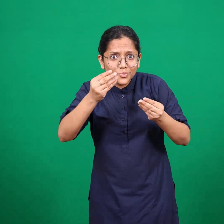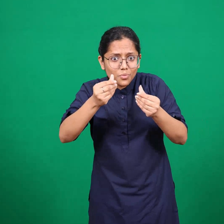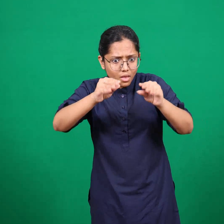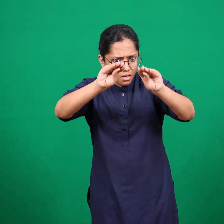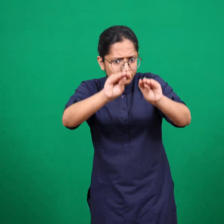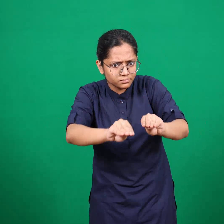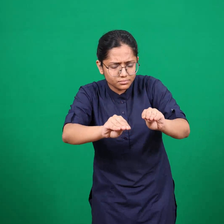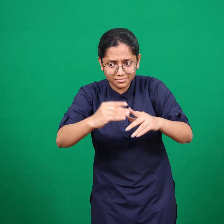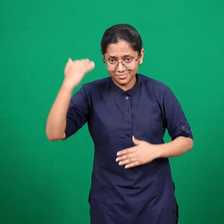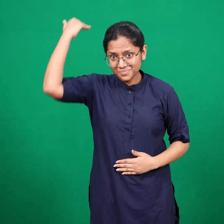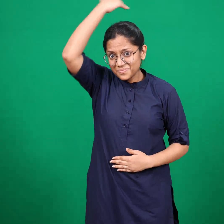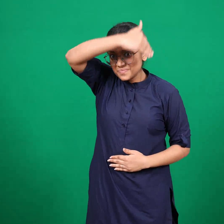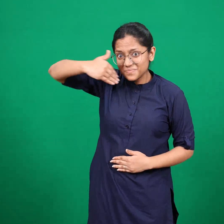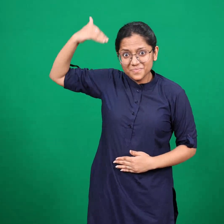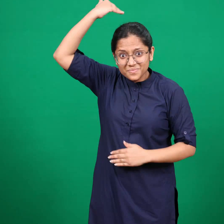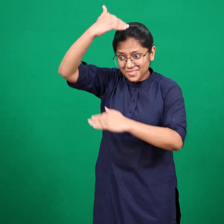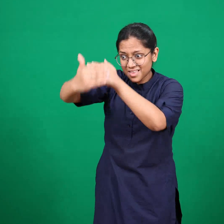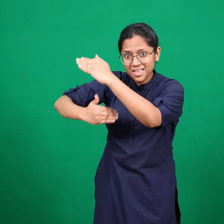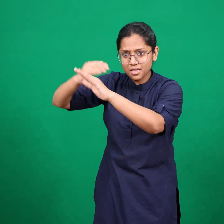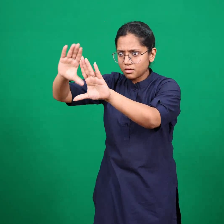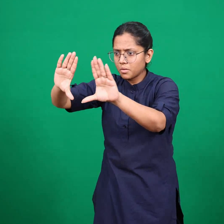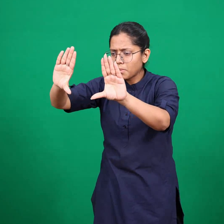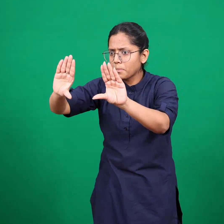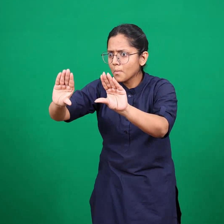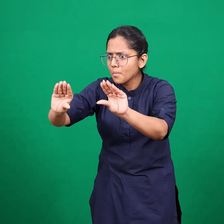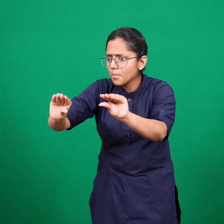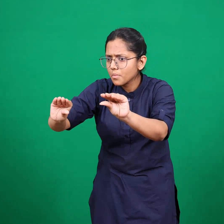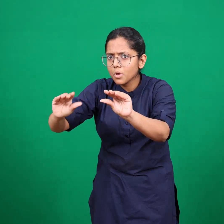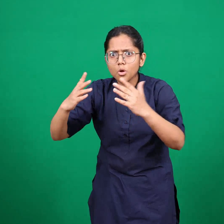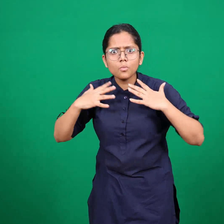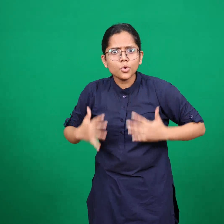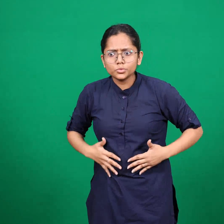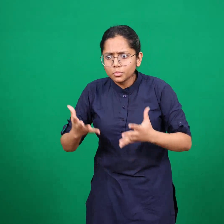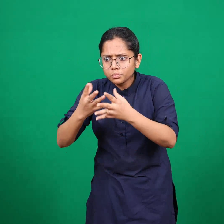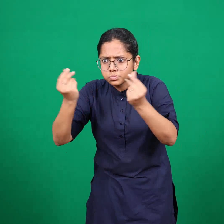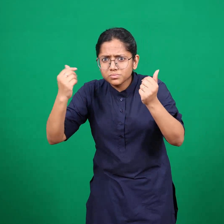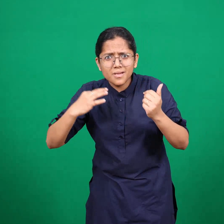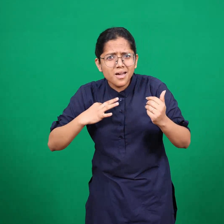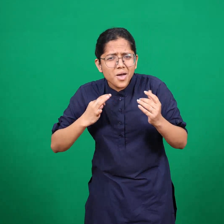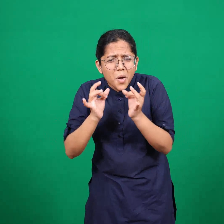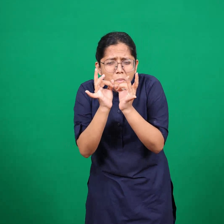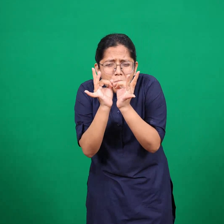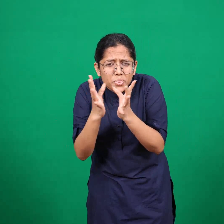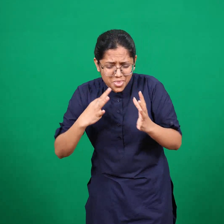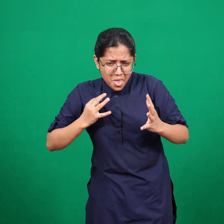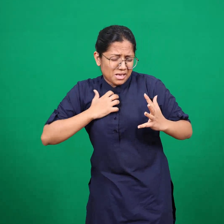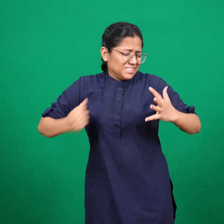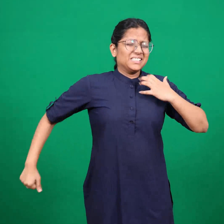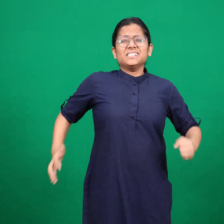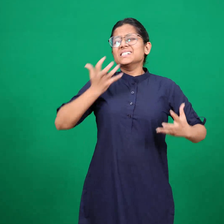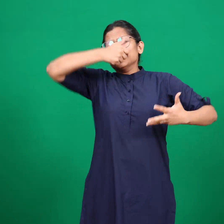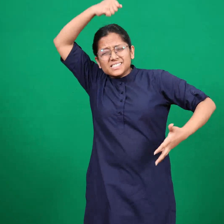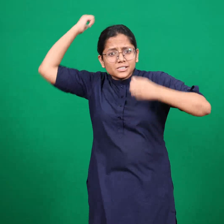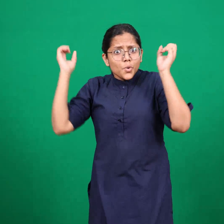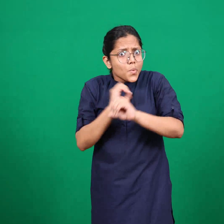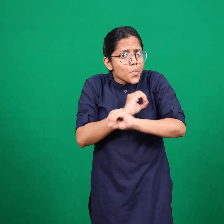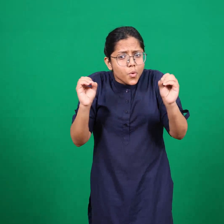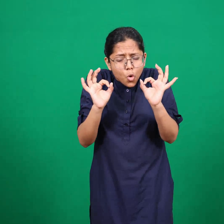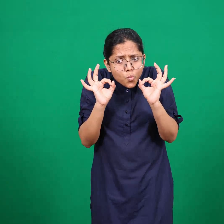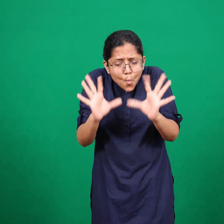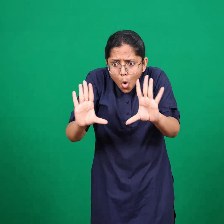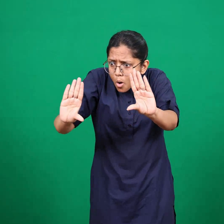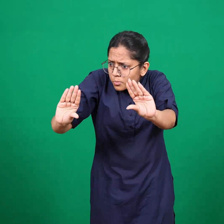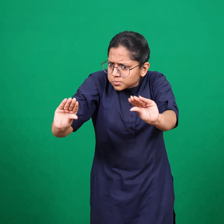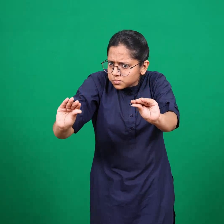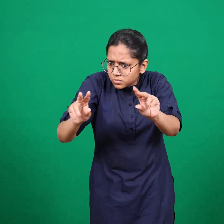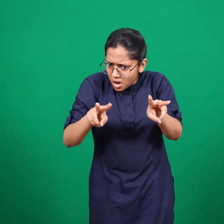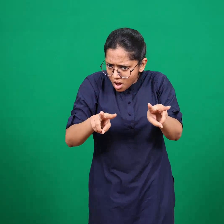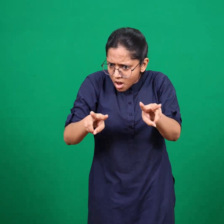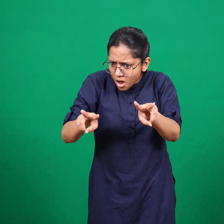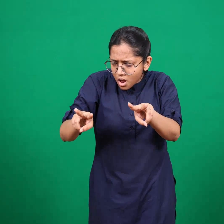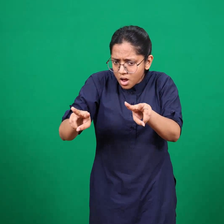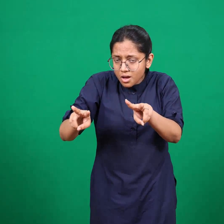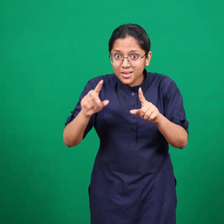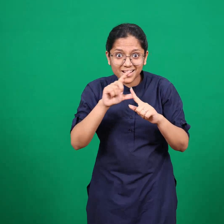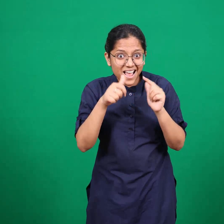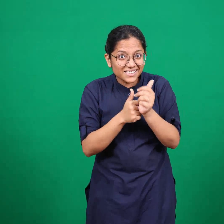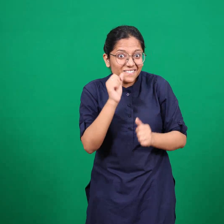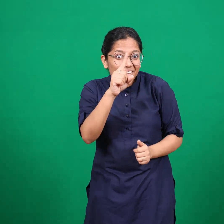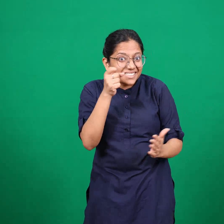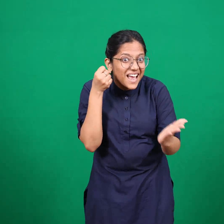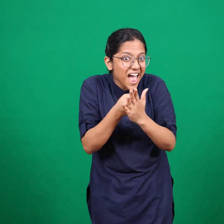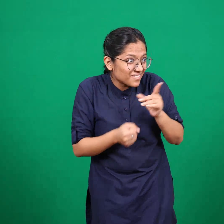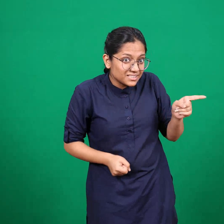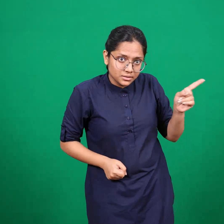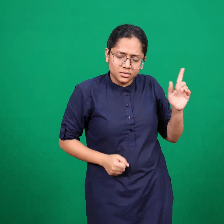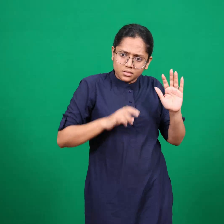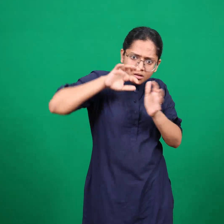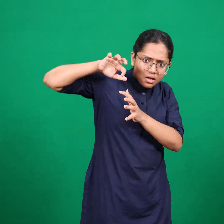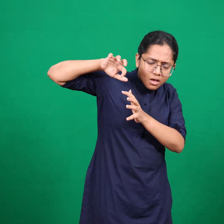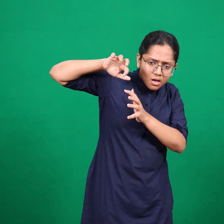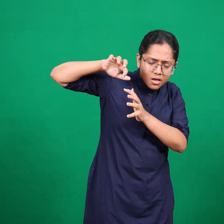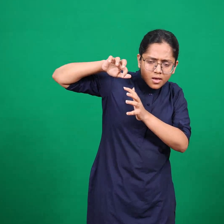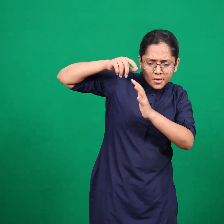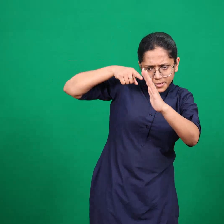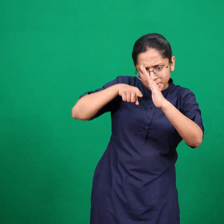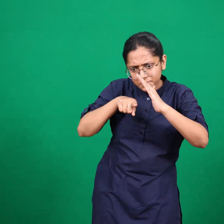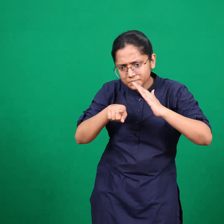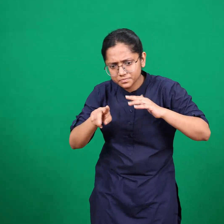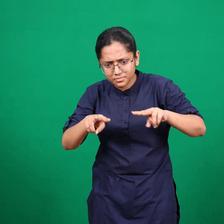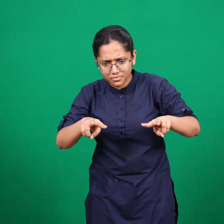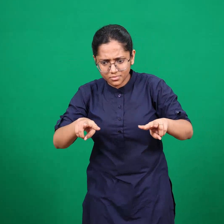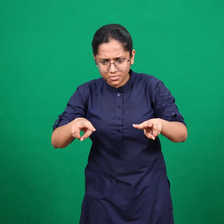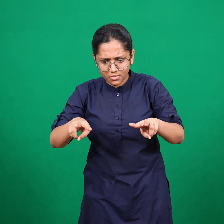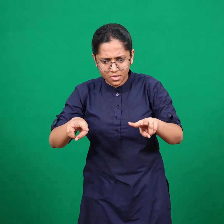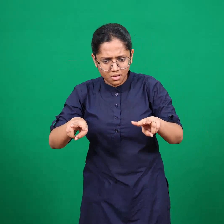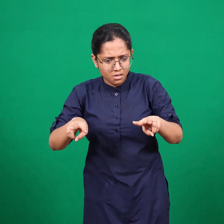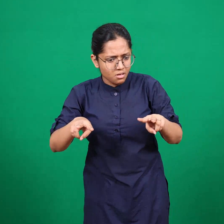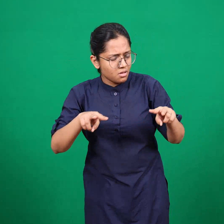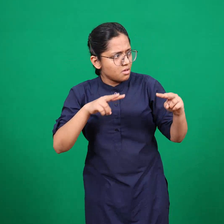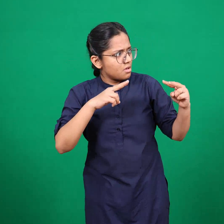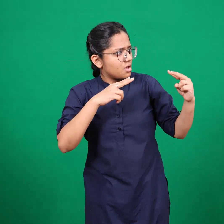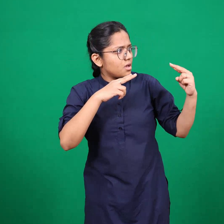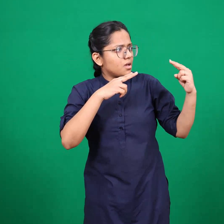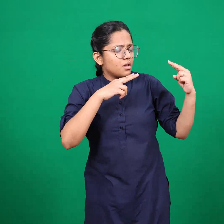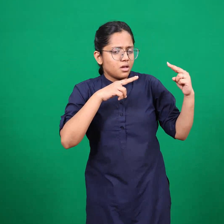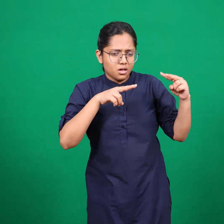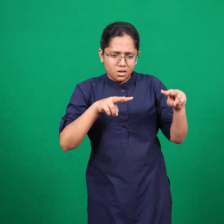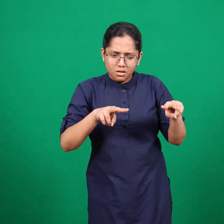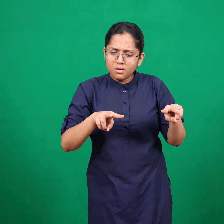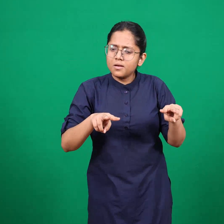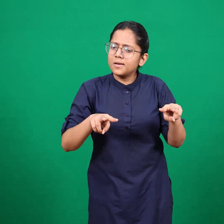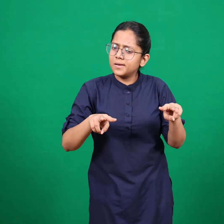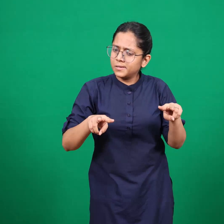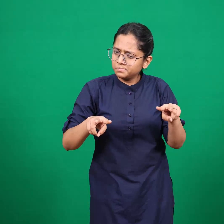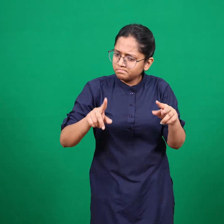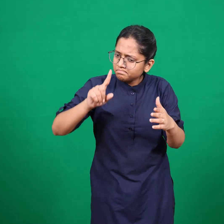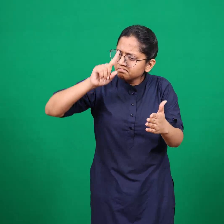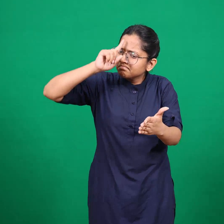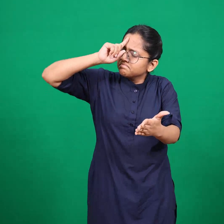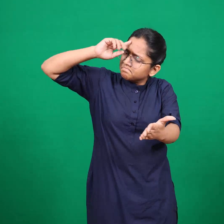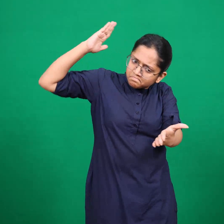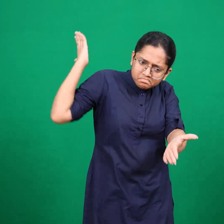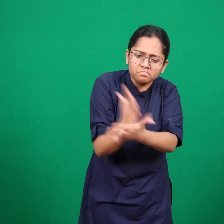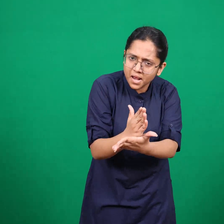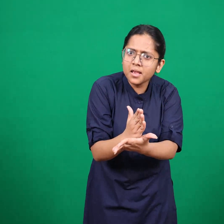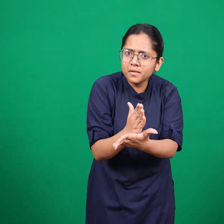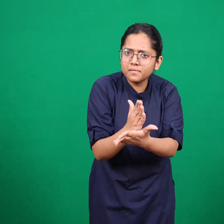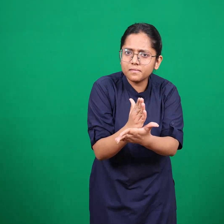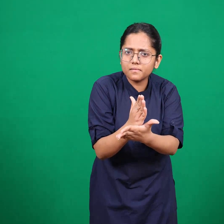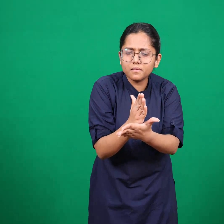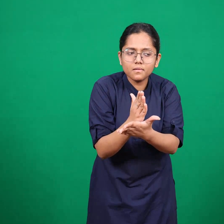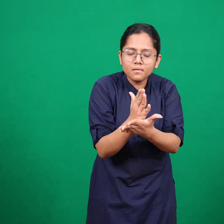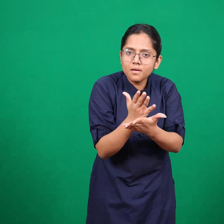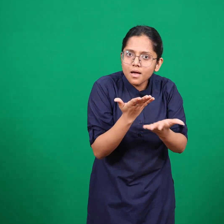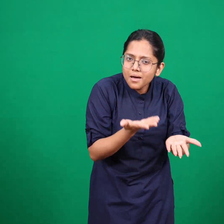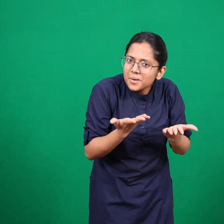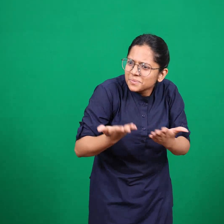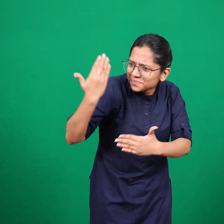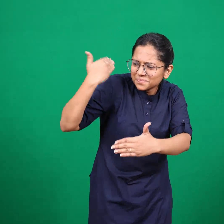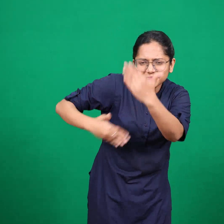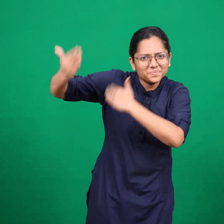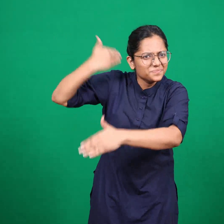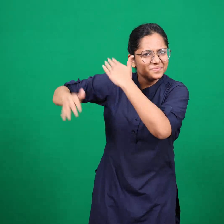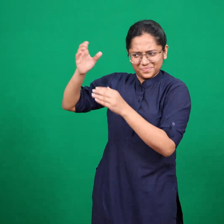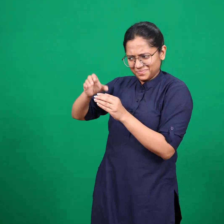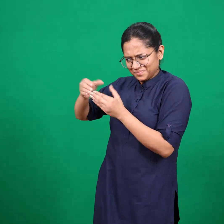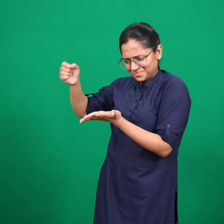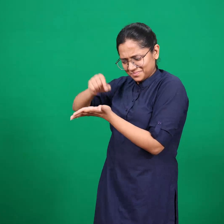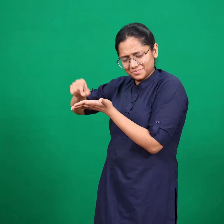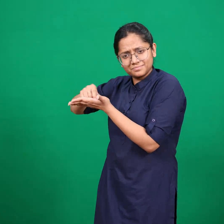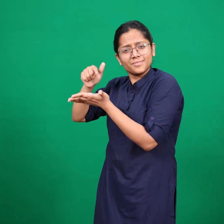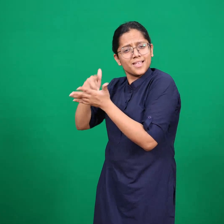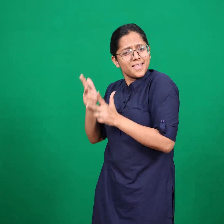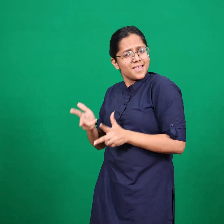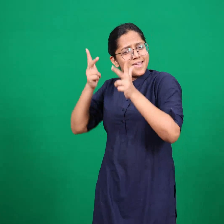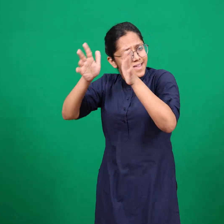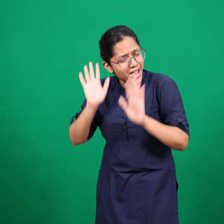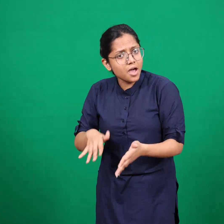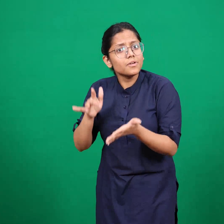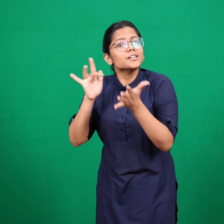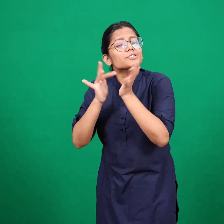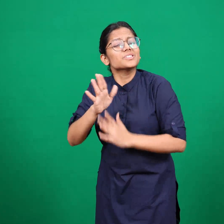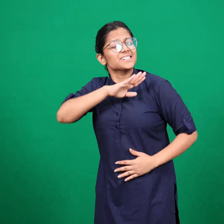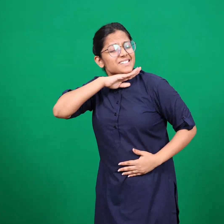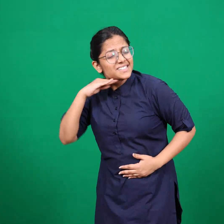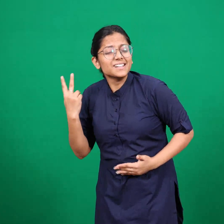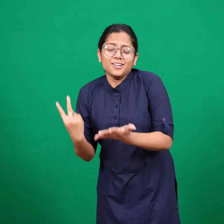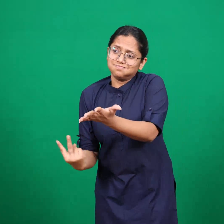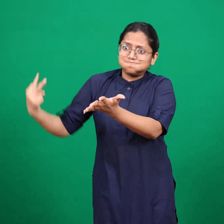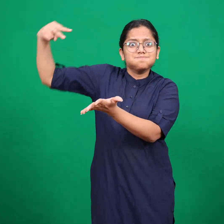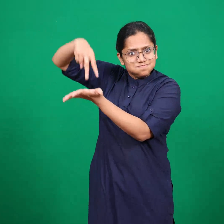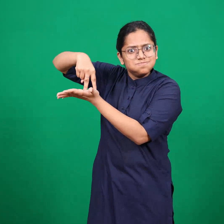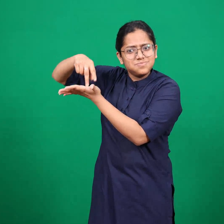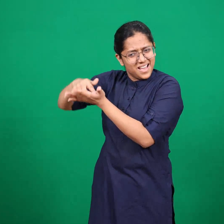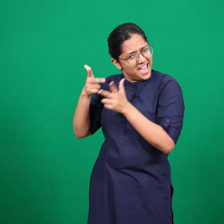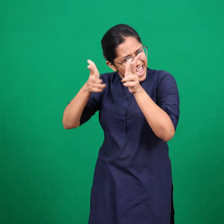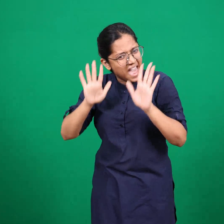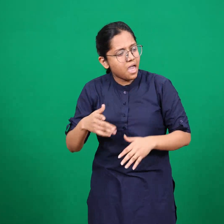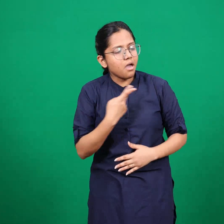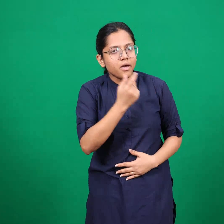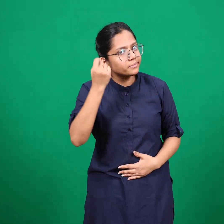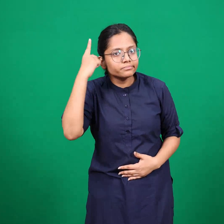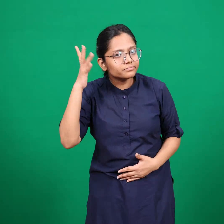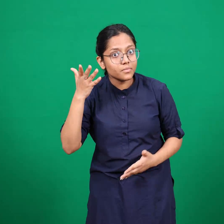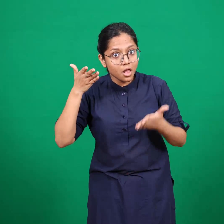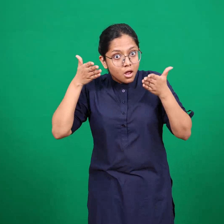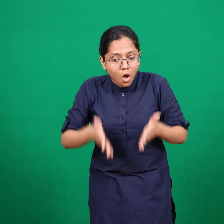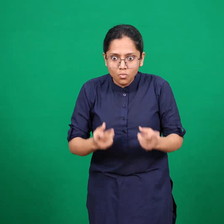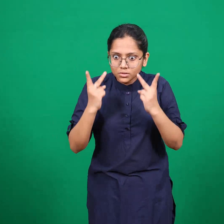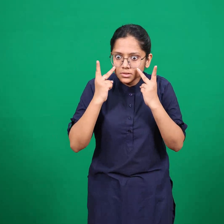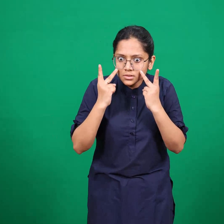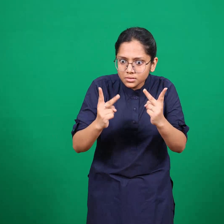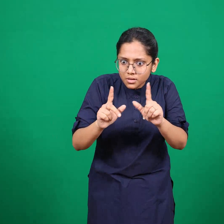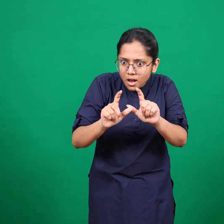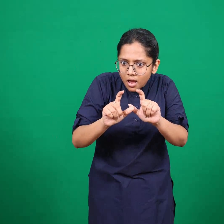He entered the tomb and saw the linen cloths lying there. The cloth that had been around Jesus ' head was rolled up, lying separate from the linen cloths. Then the other disciple, who had reached the tomb first, also went in.